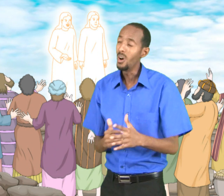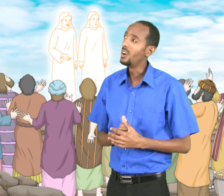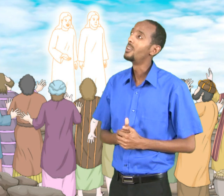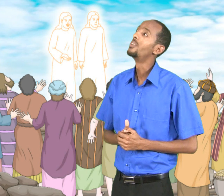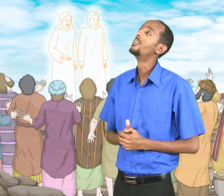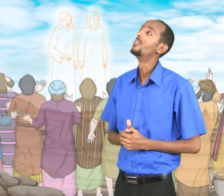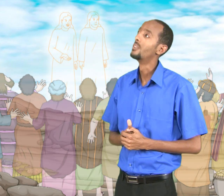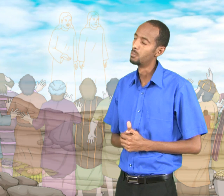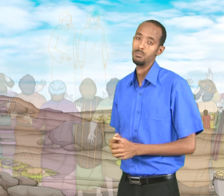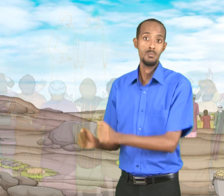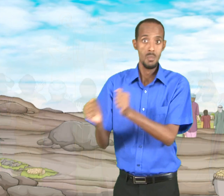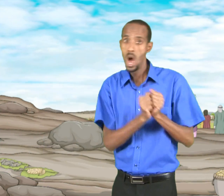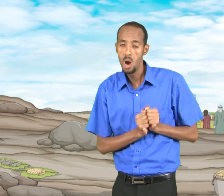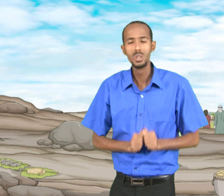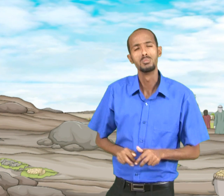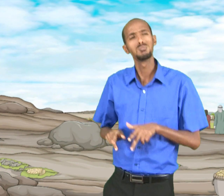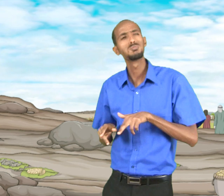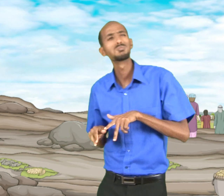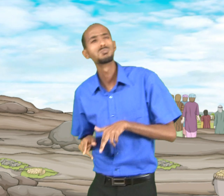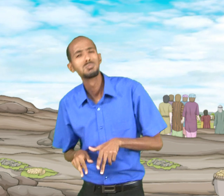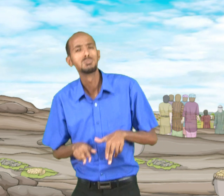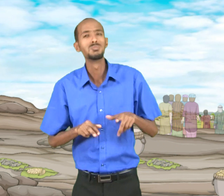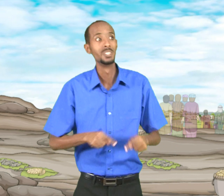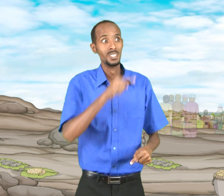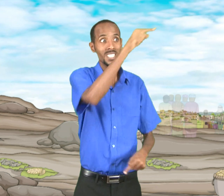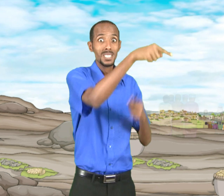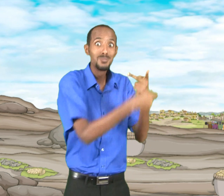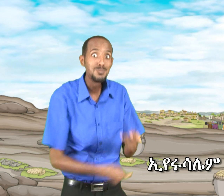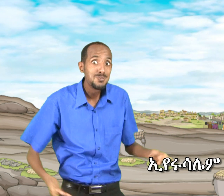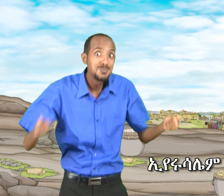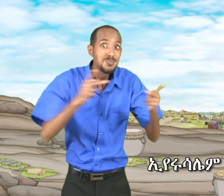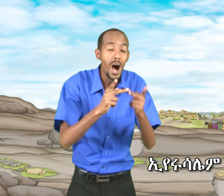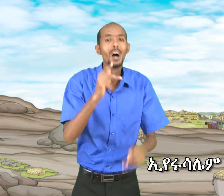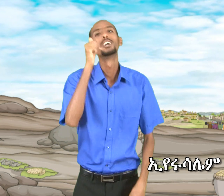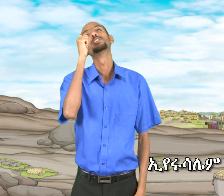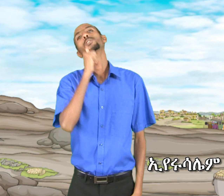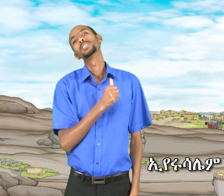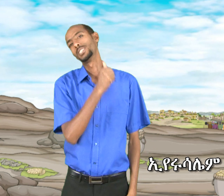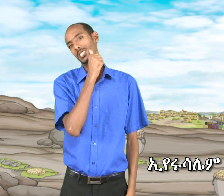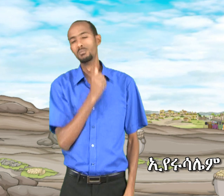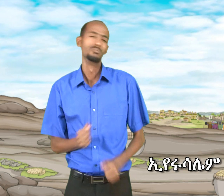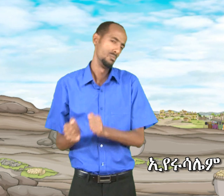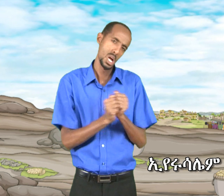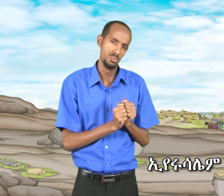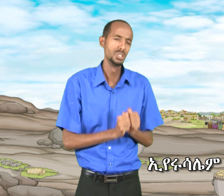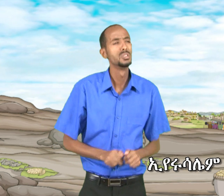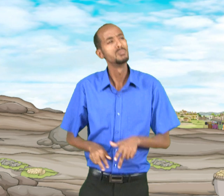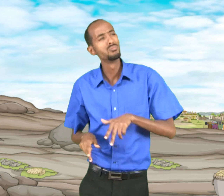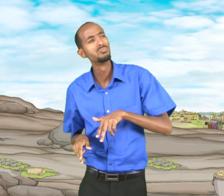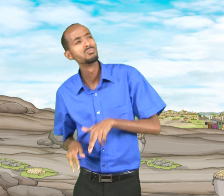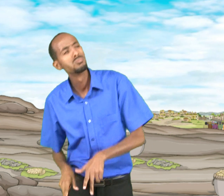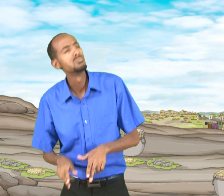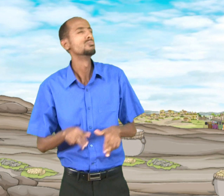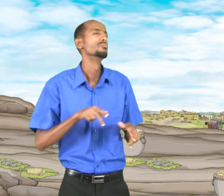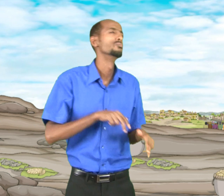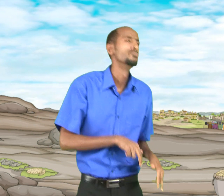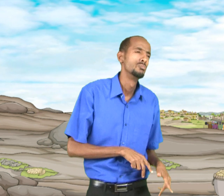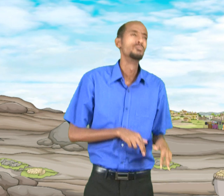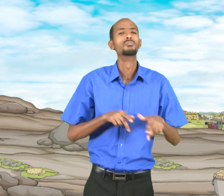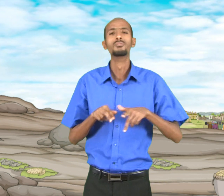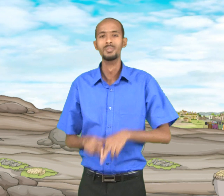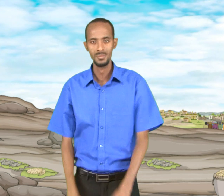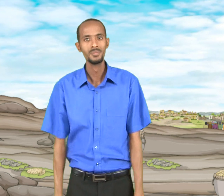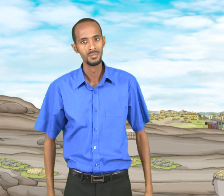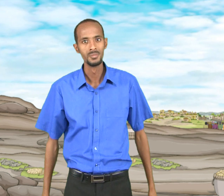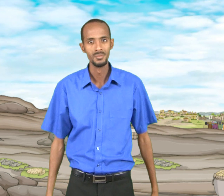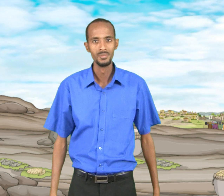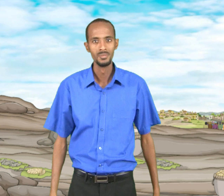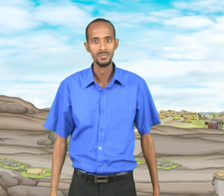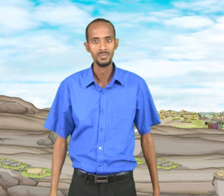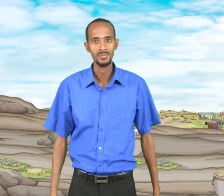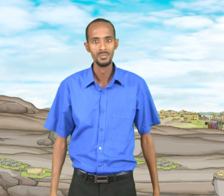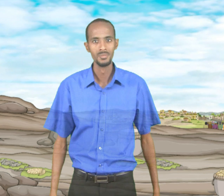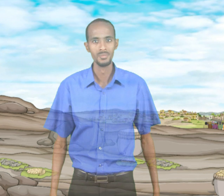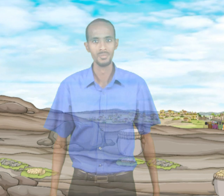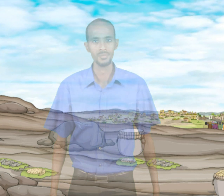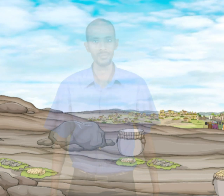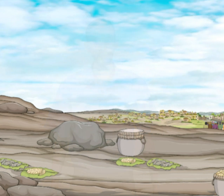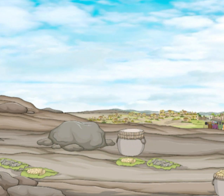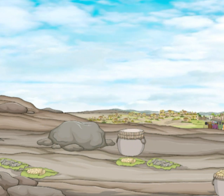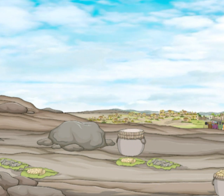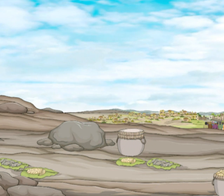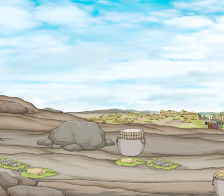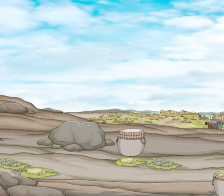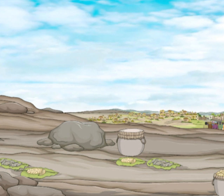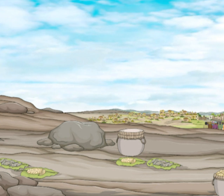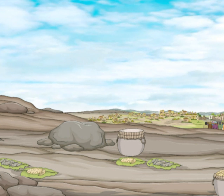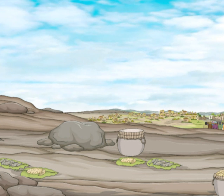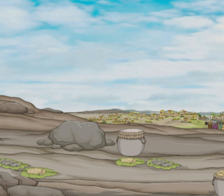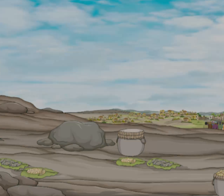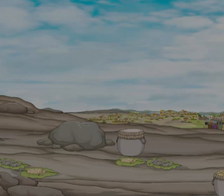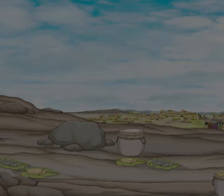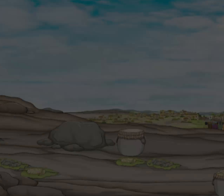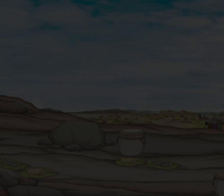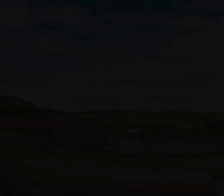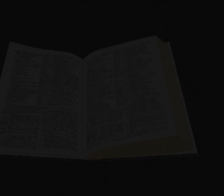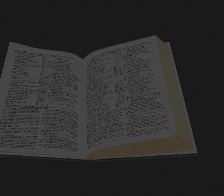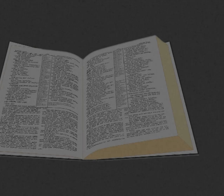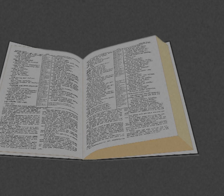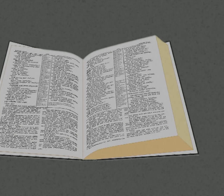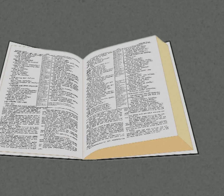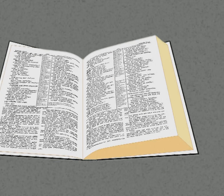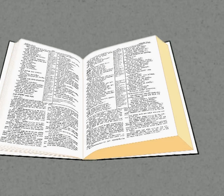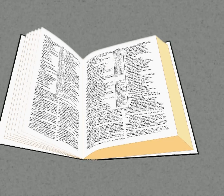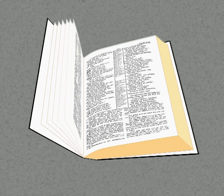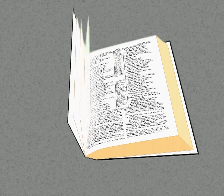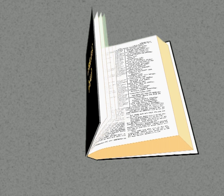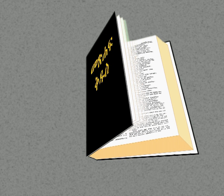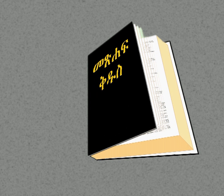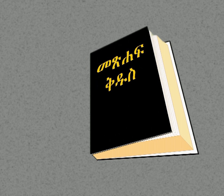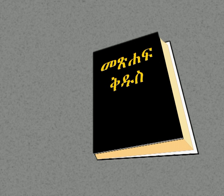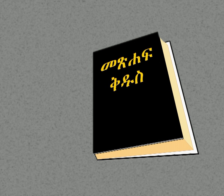Then they returned to Jerusalem from the Mount of Olives, which is near the city, a Sabbath day’s journey away.